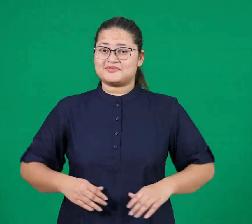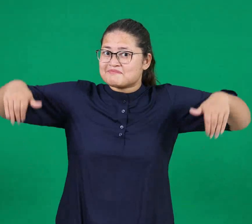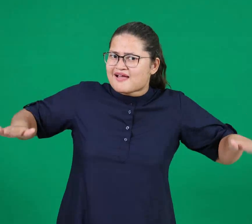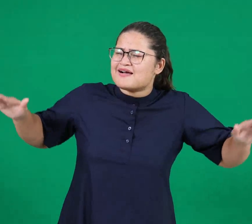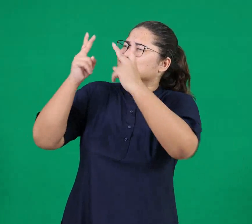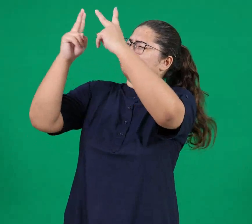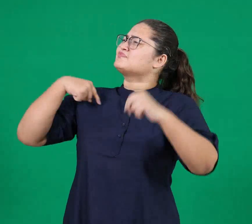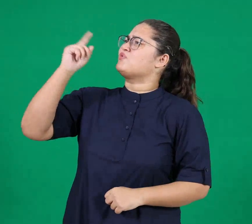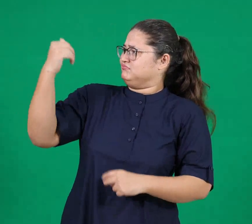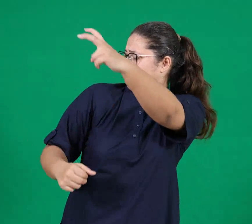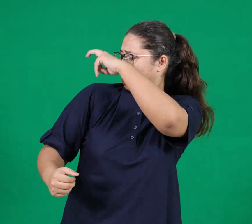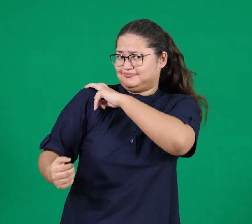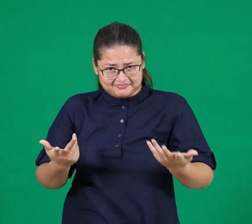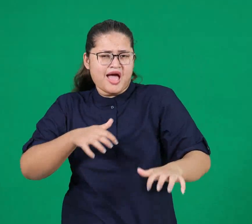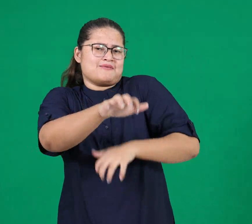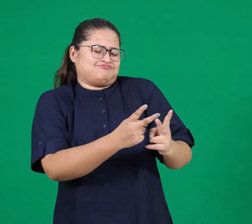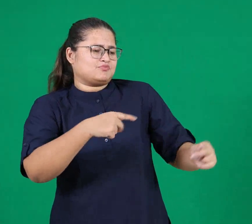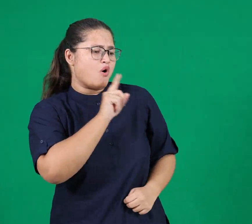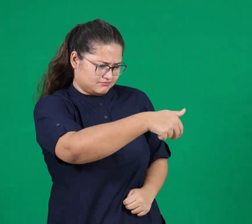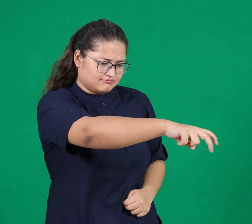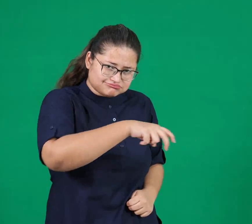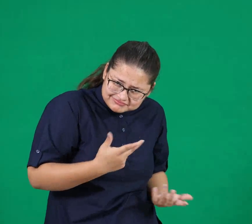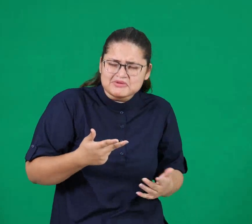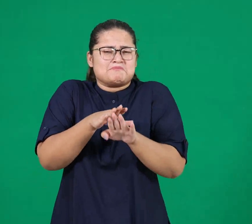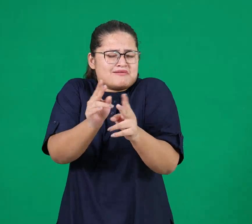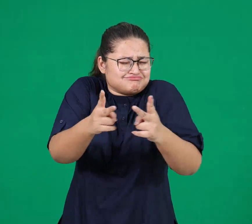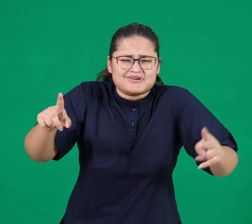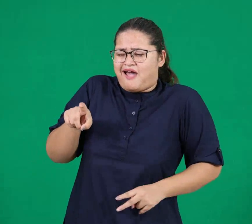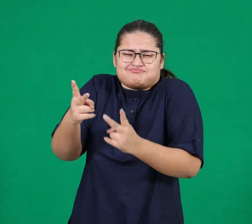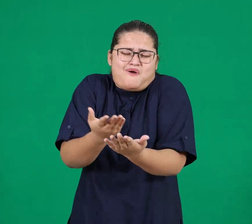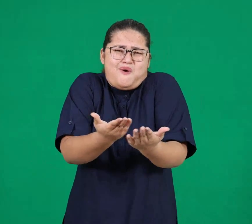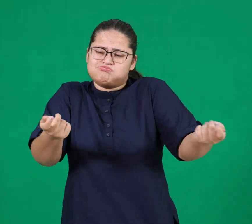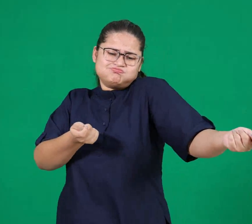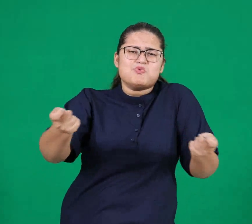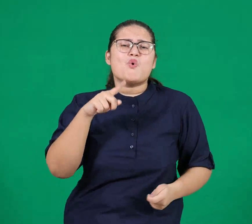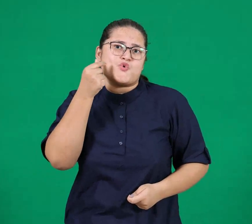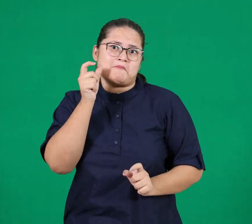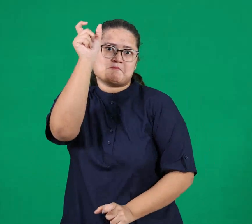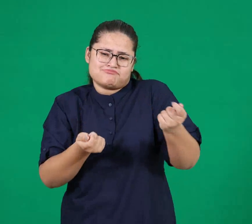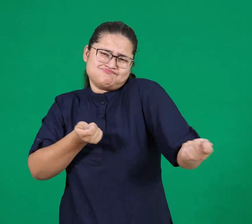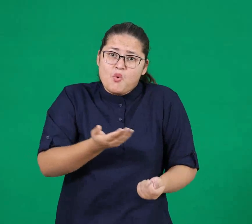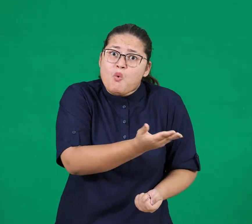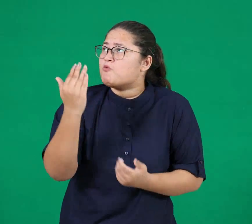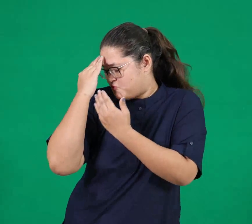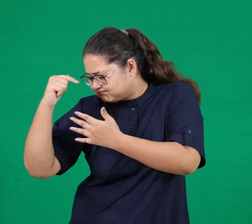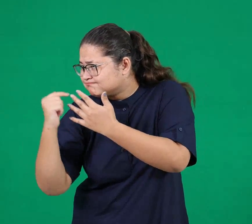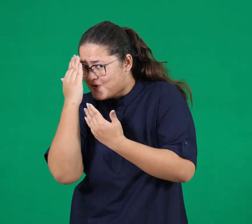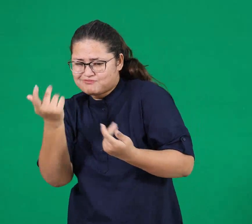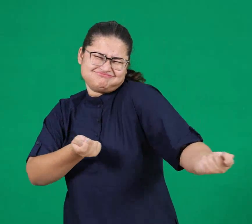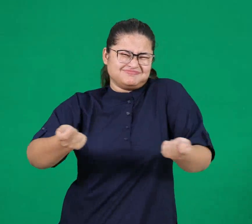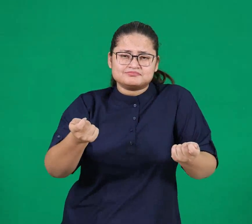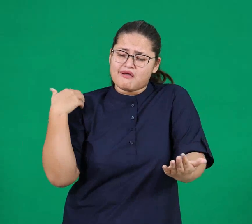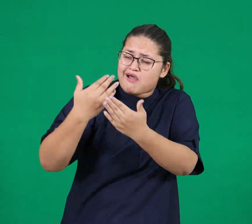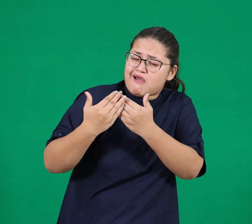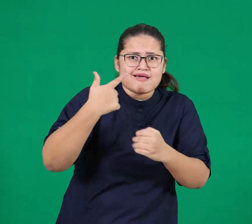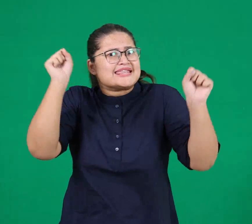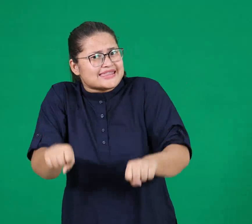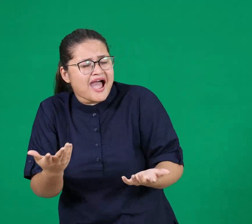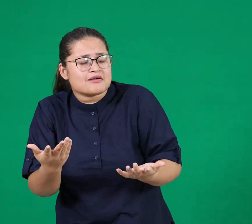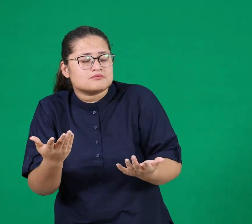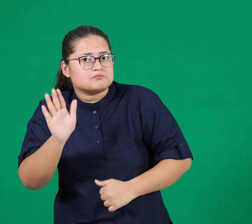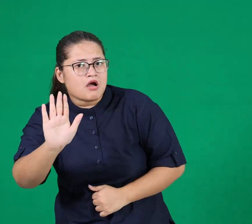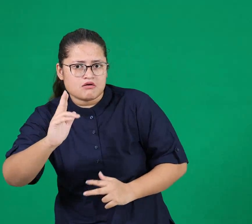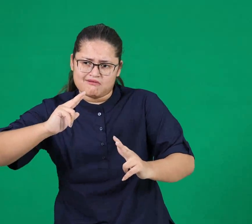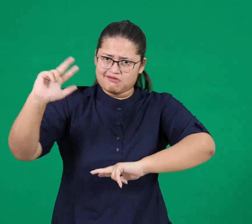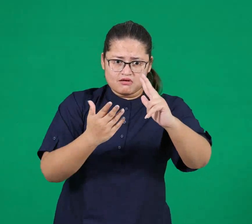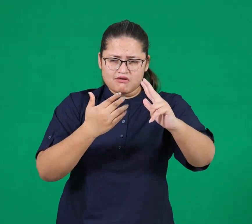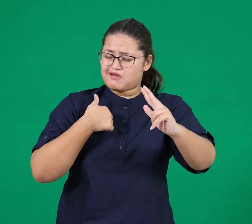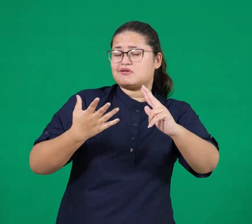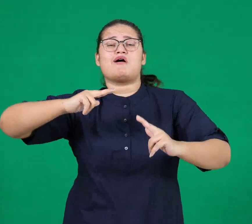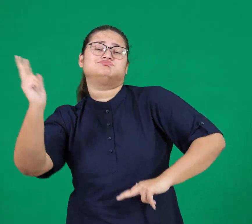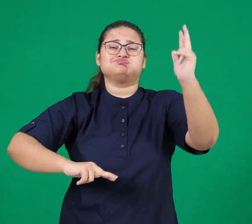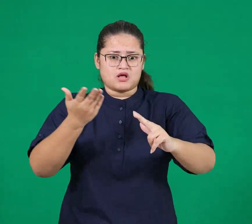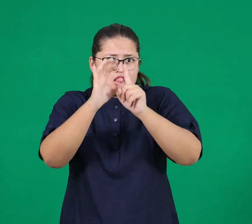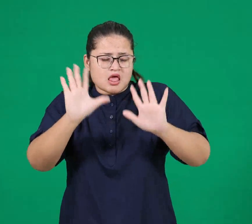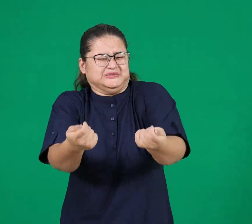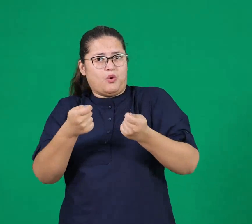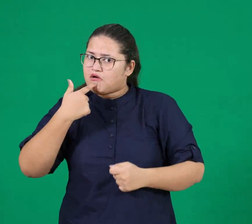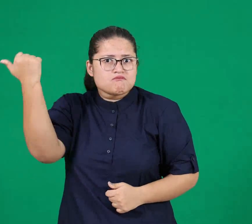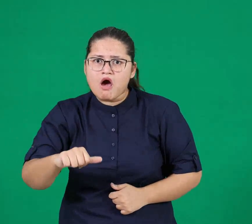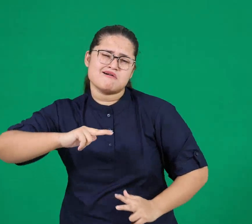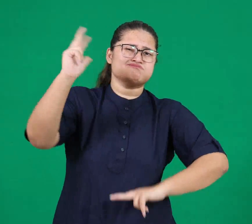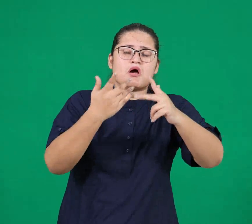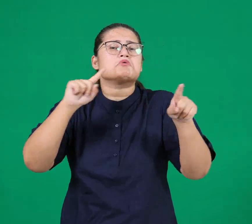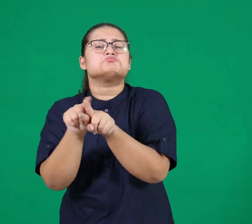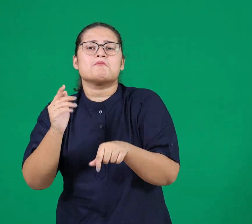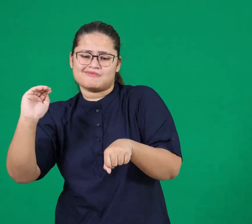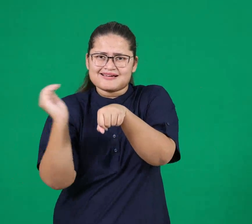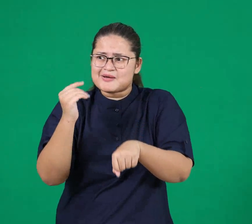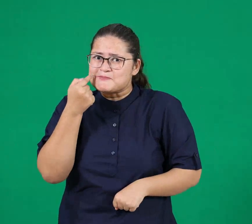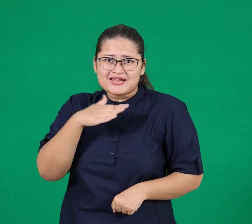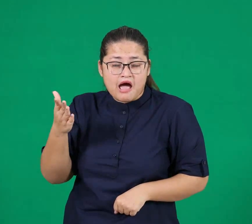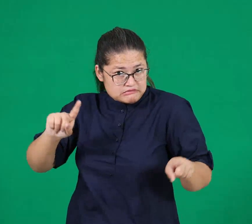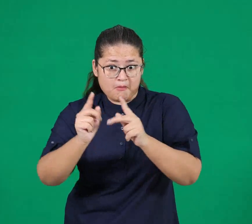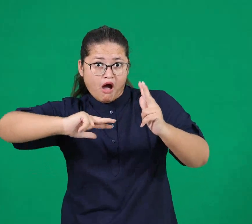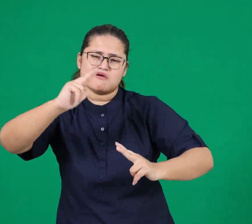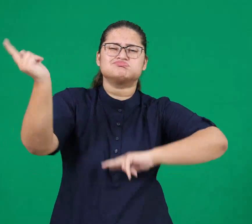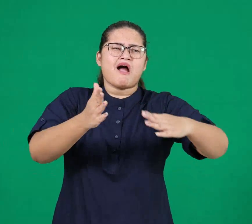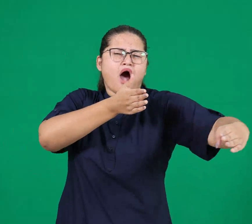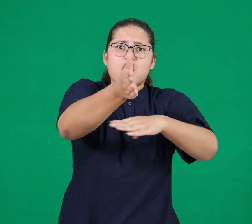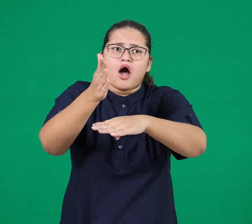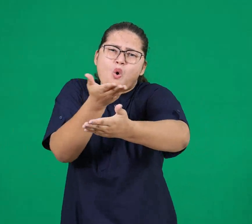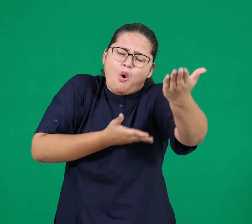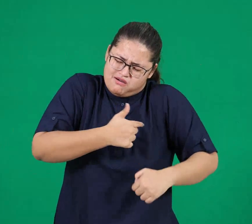All kinds of animals, birds, reptiles, and creatures of the sea are being tamed and have been tamed by man, but no man can tame the tongue.